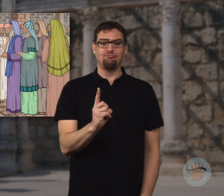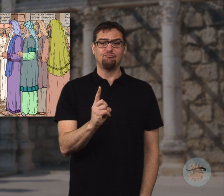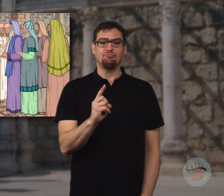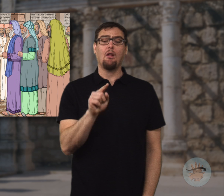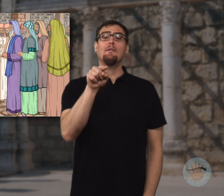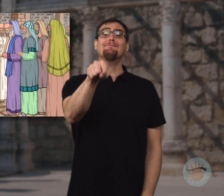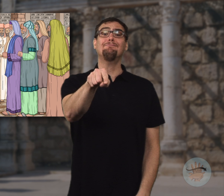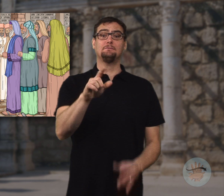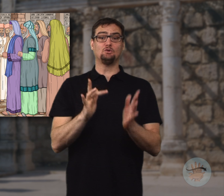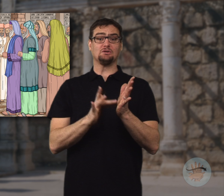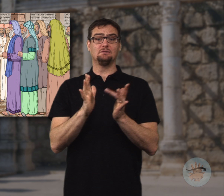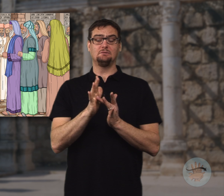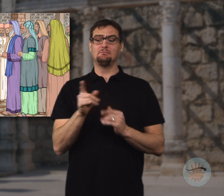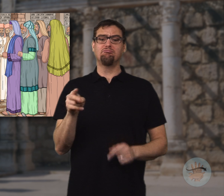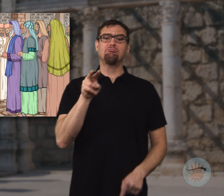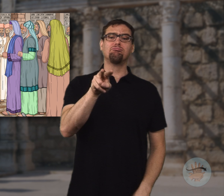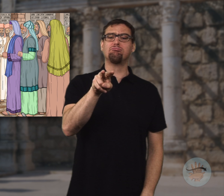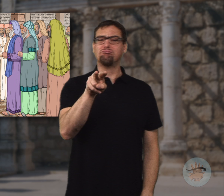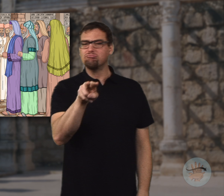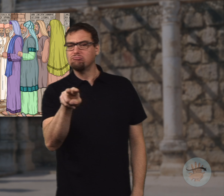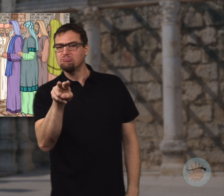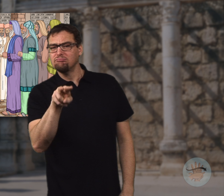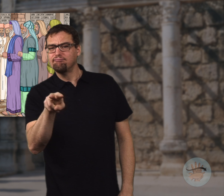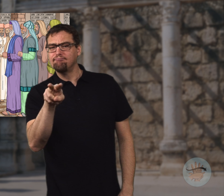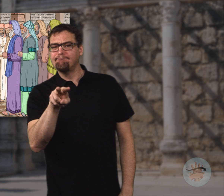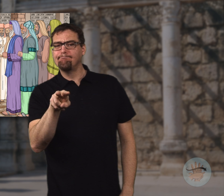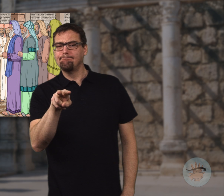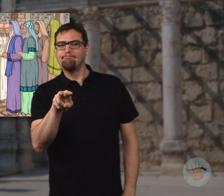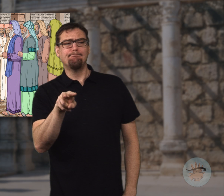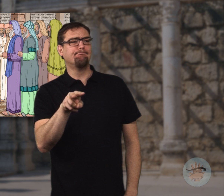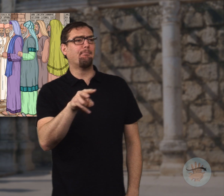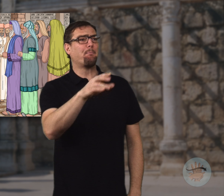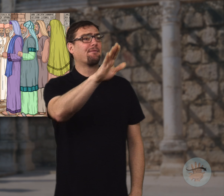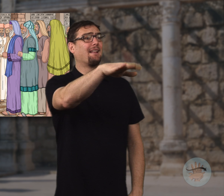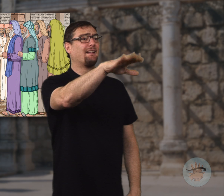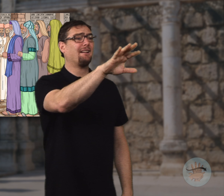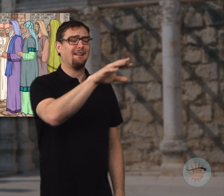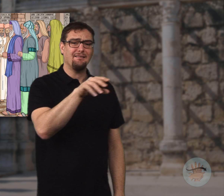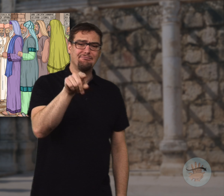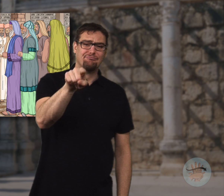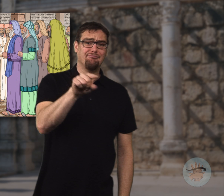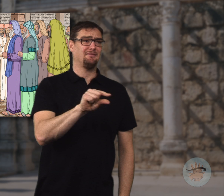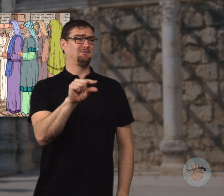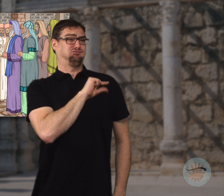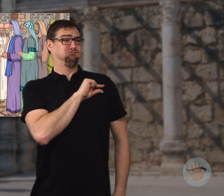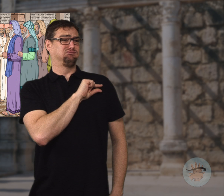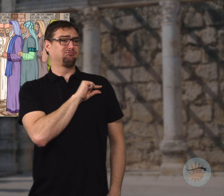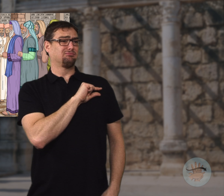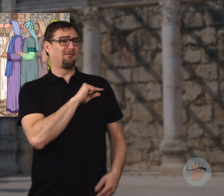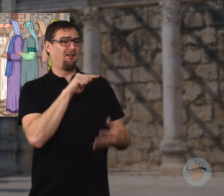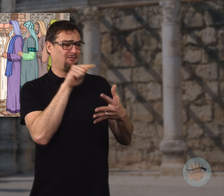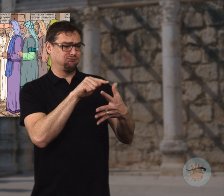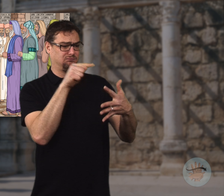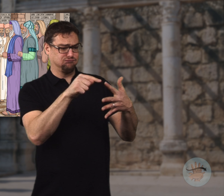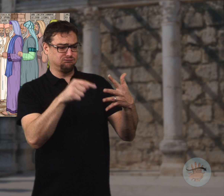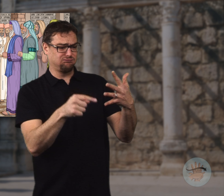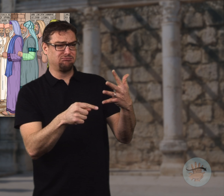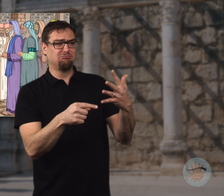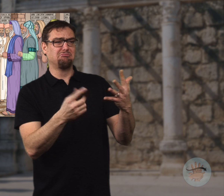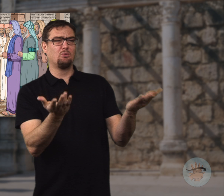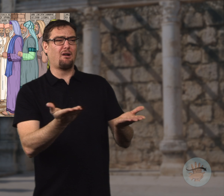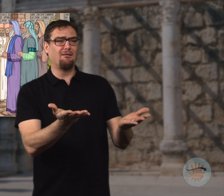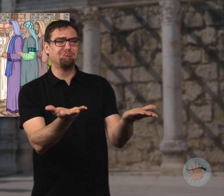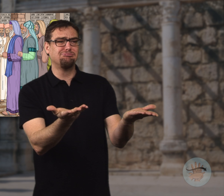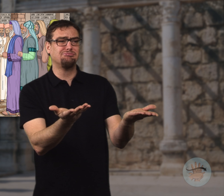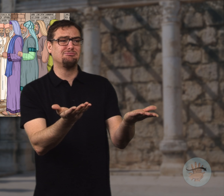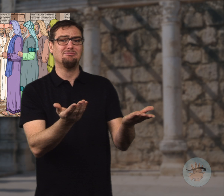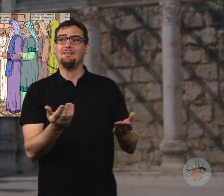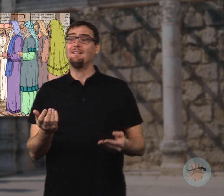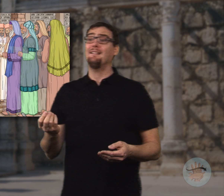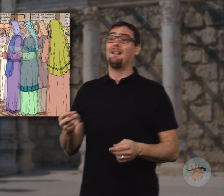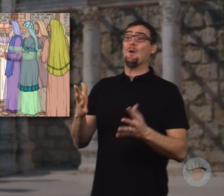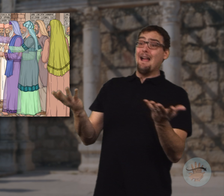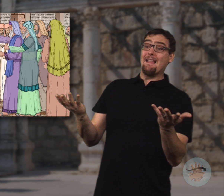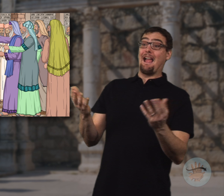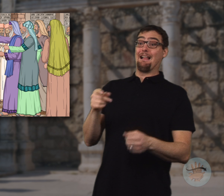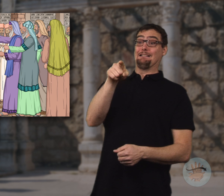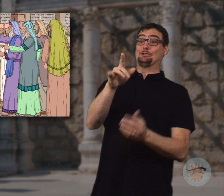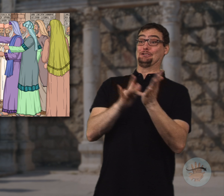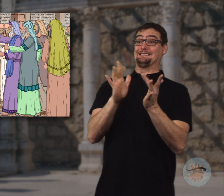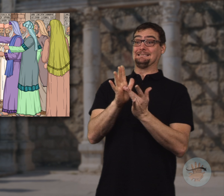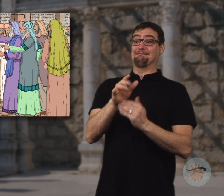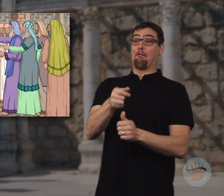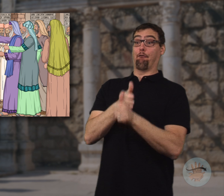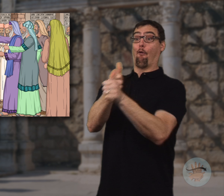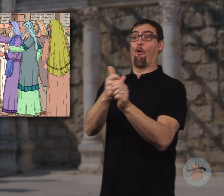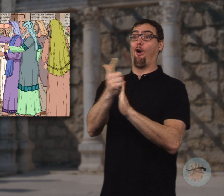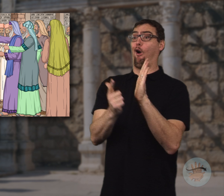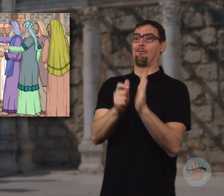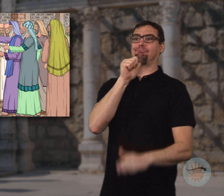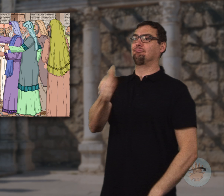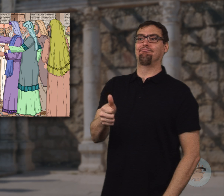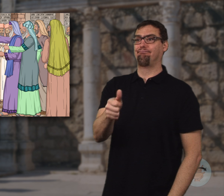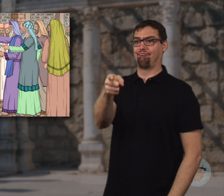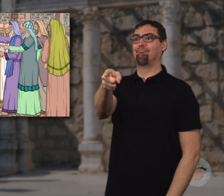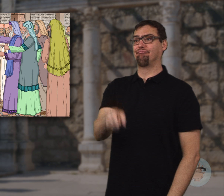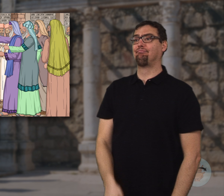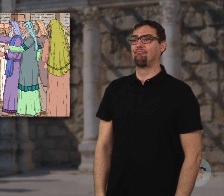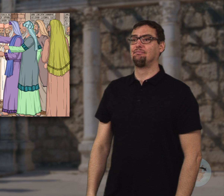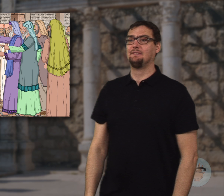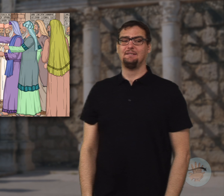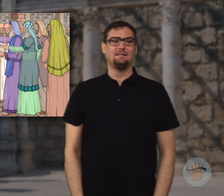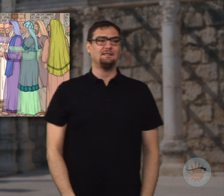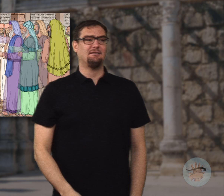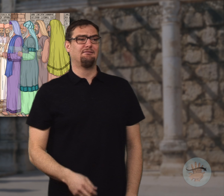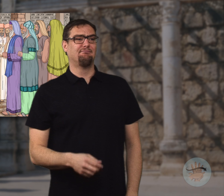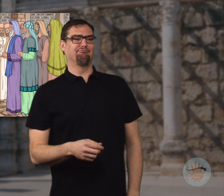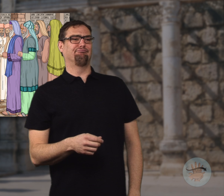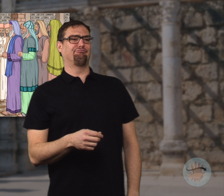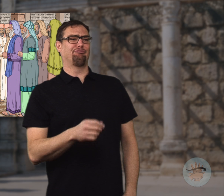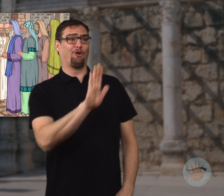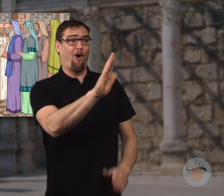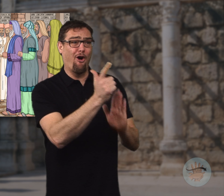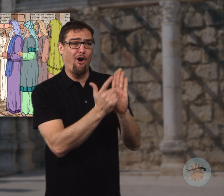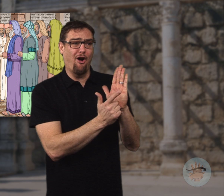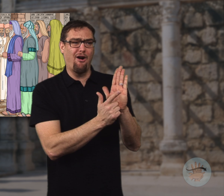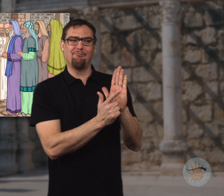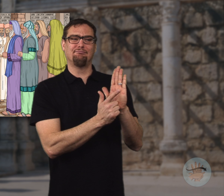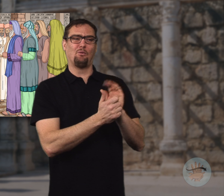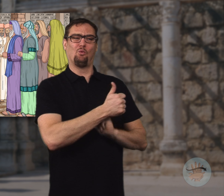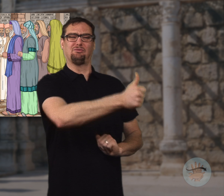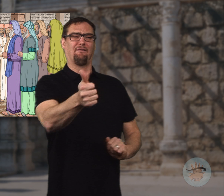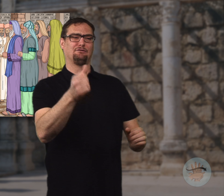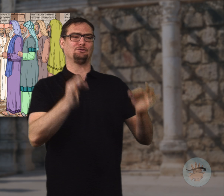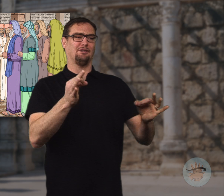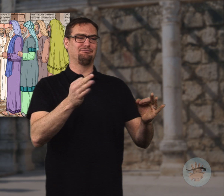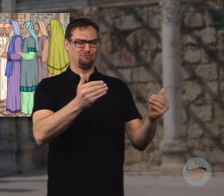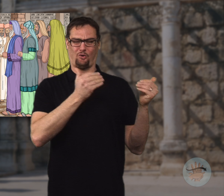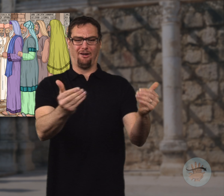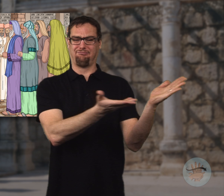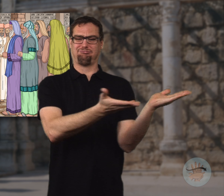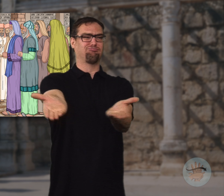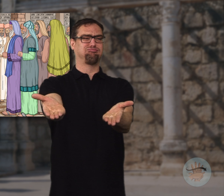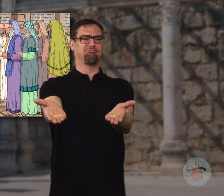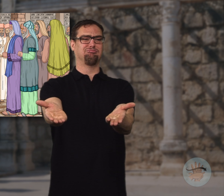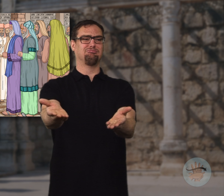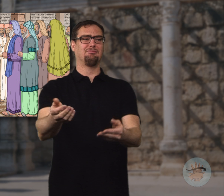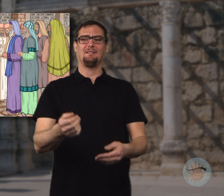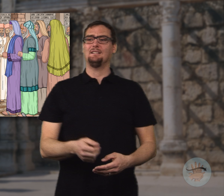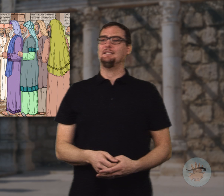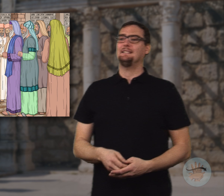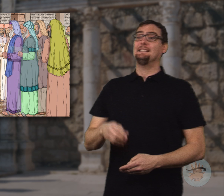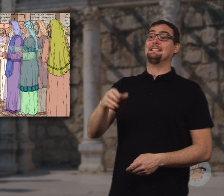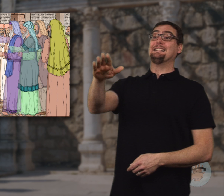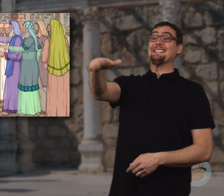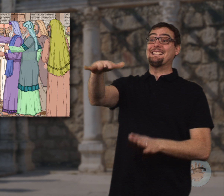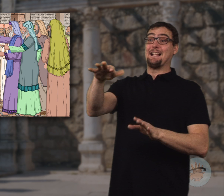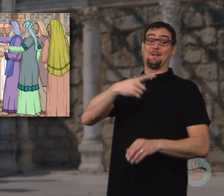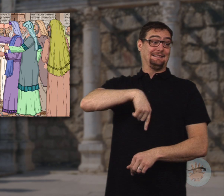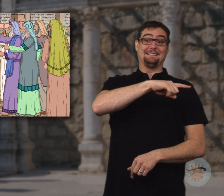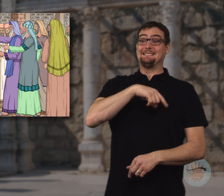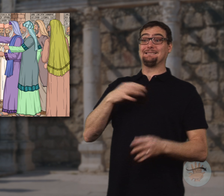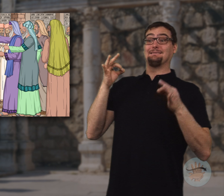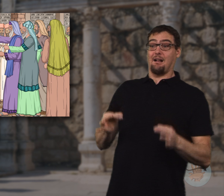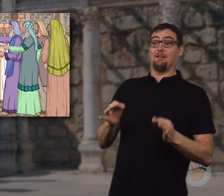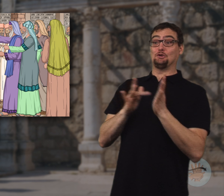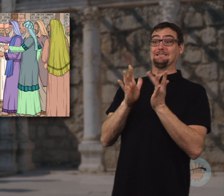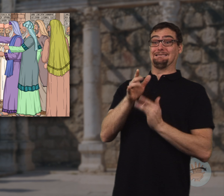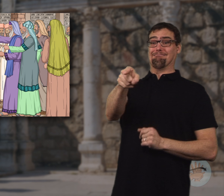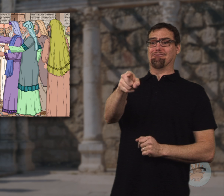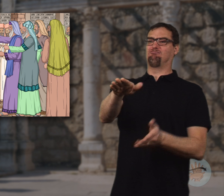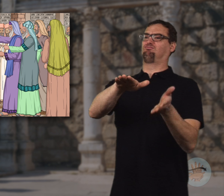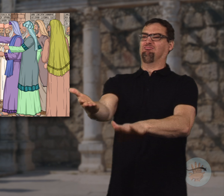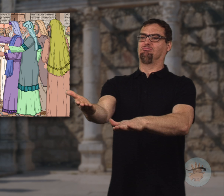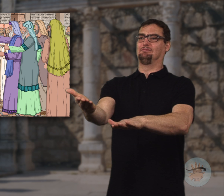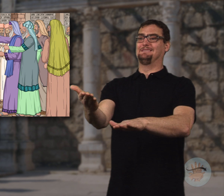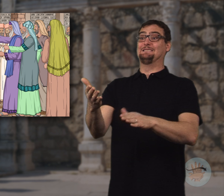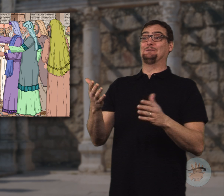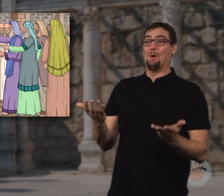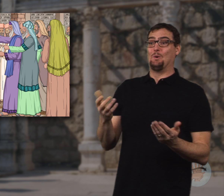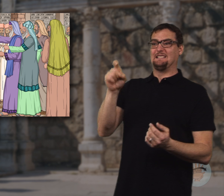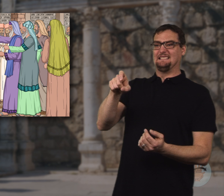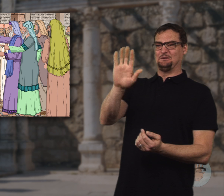“If He were not a criminal,” they replied, “we would not have handed Him over to you.” “You take Him and judge Him by your own law,” Pilate told them.